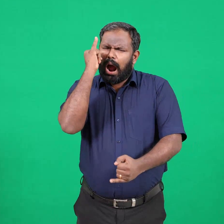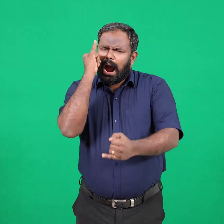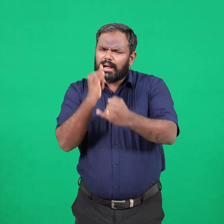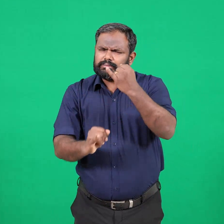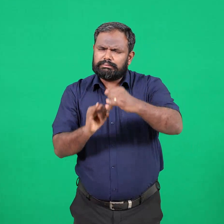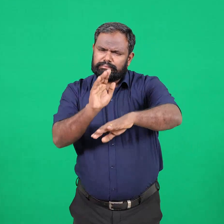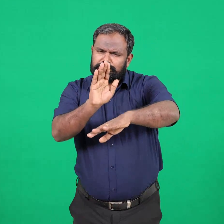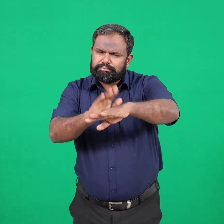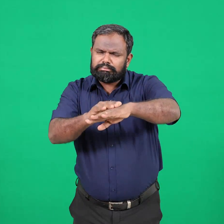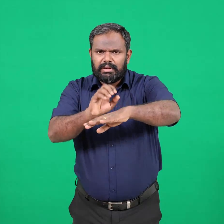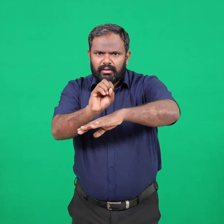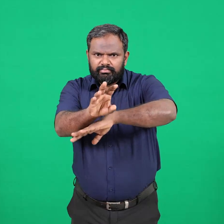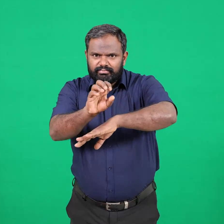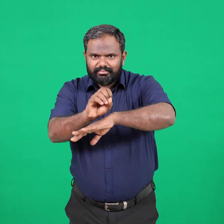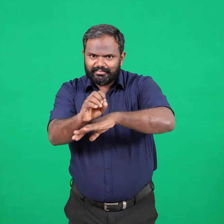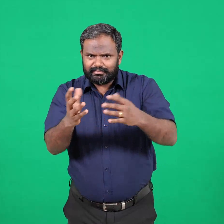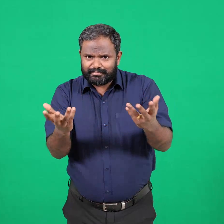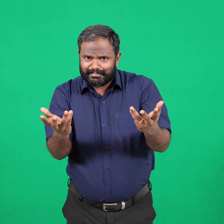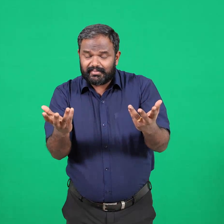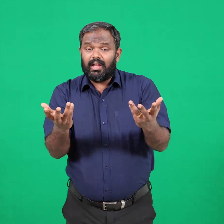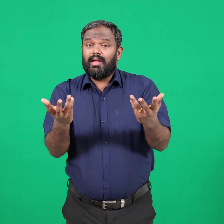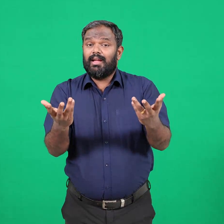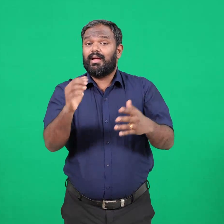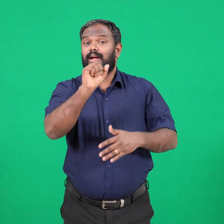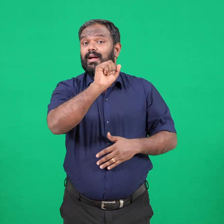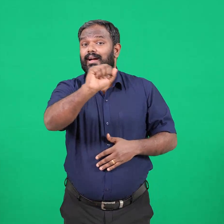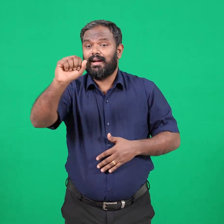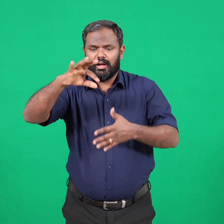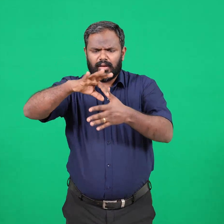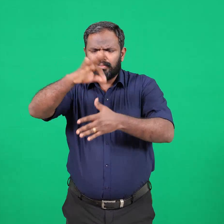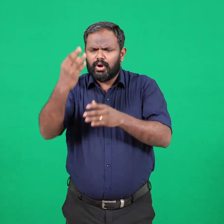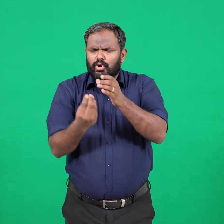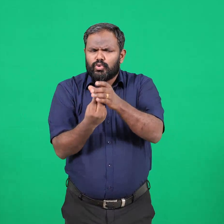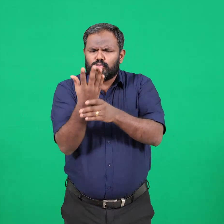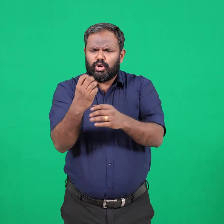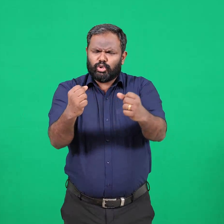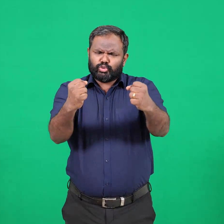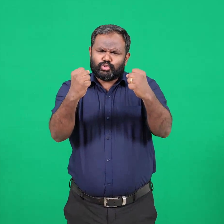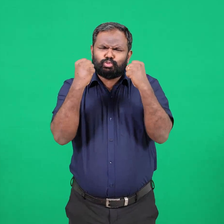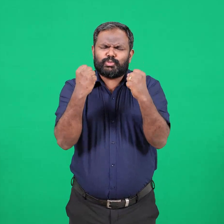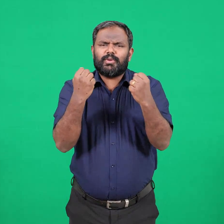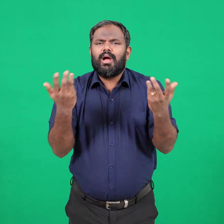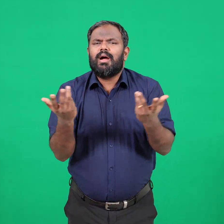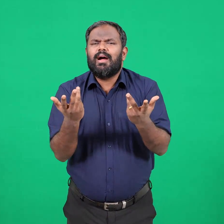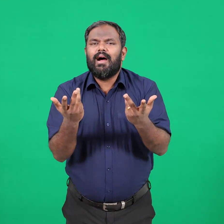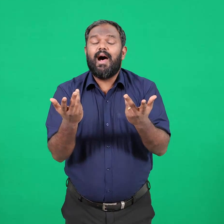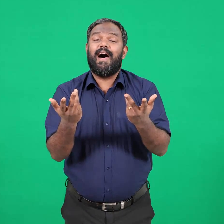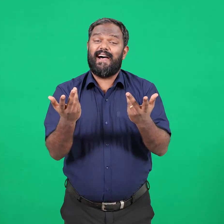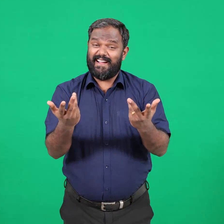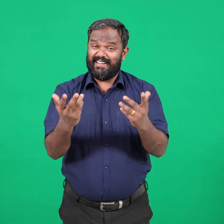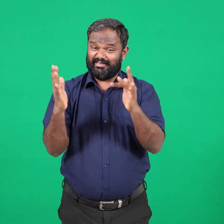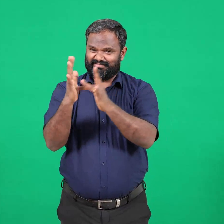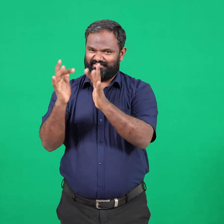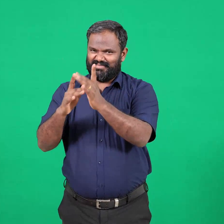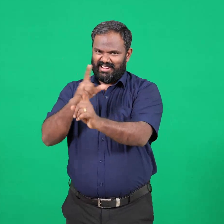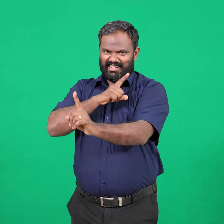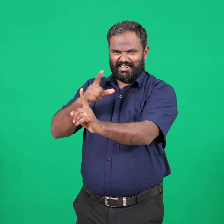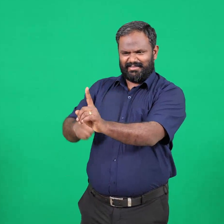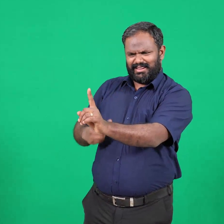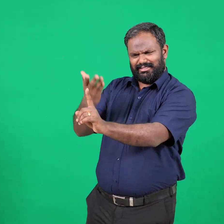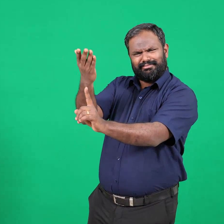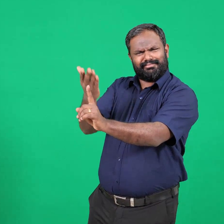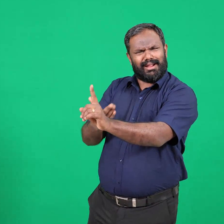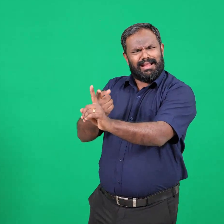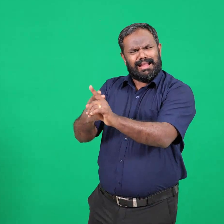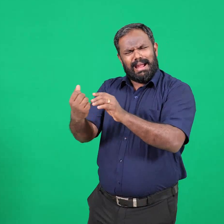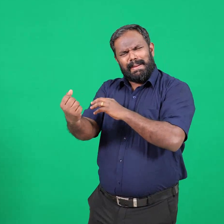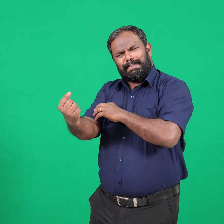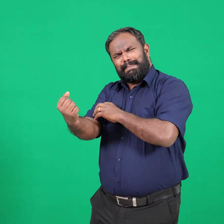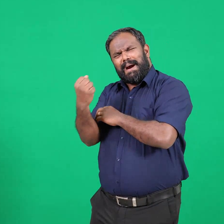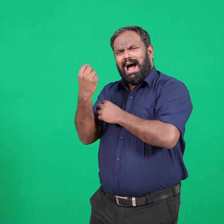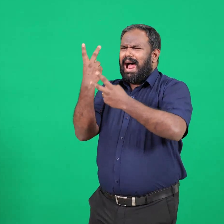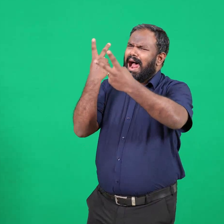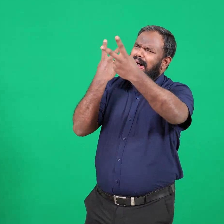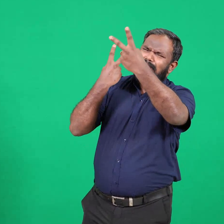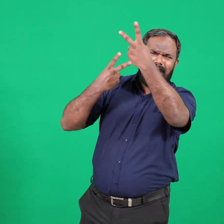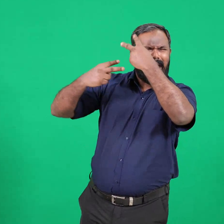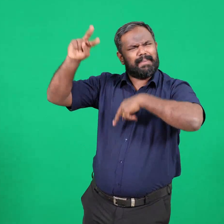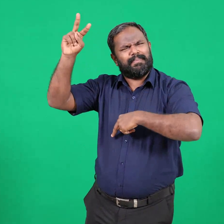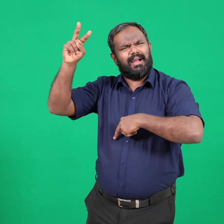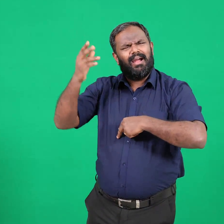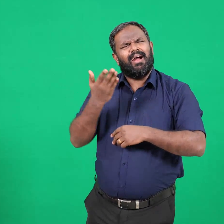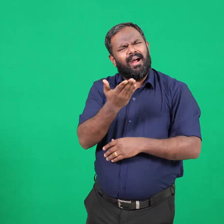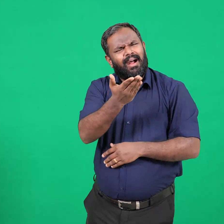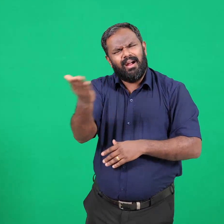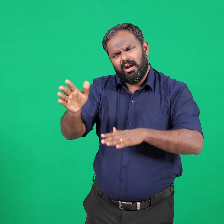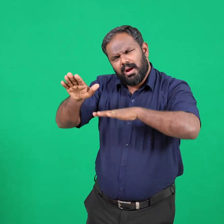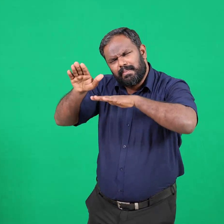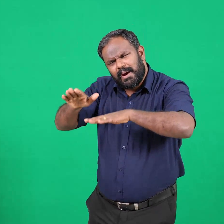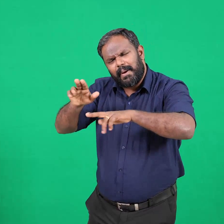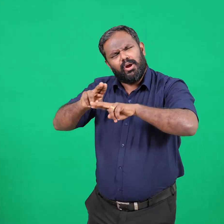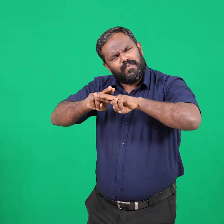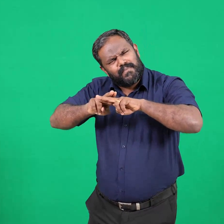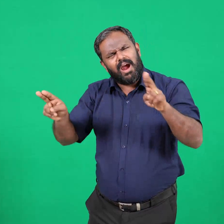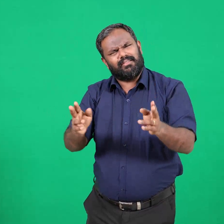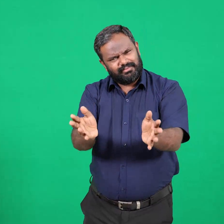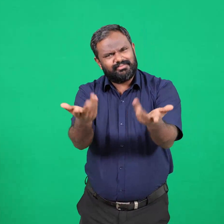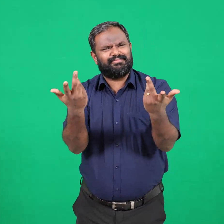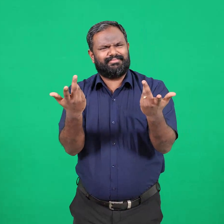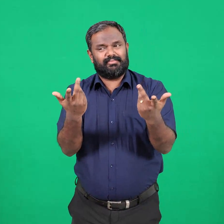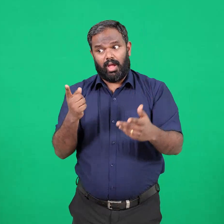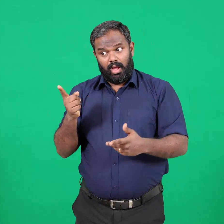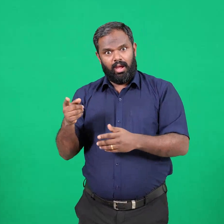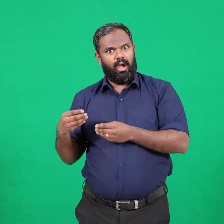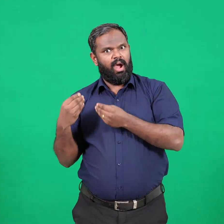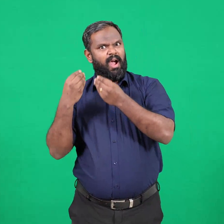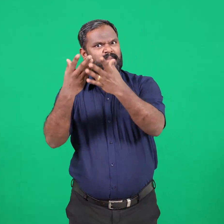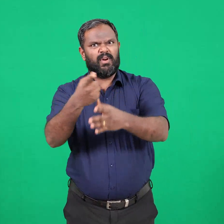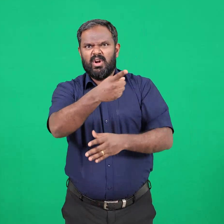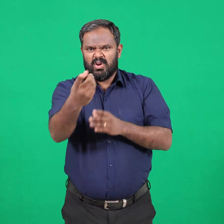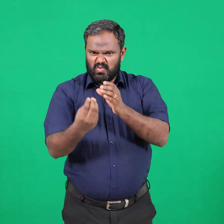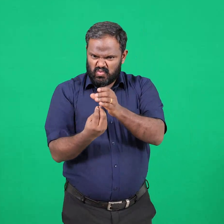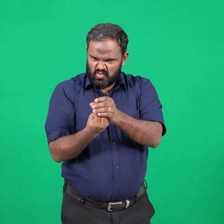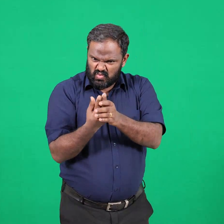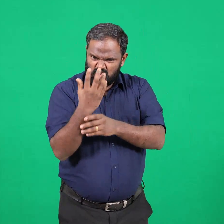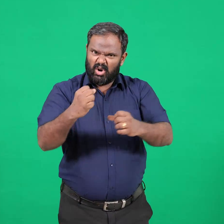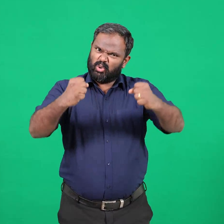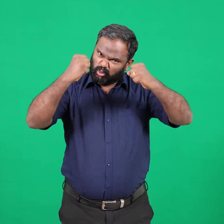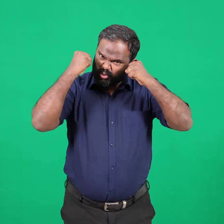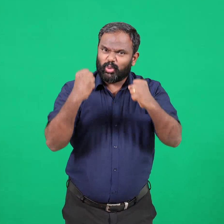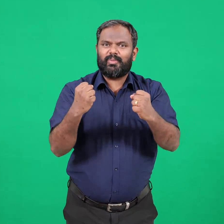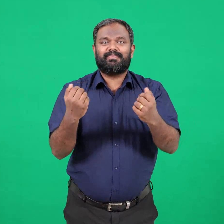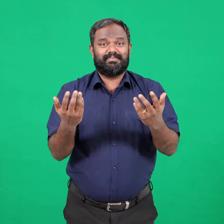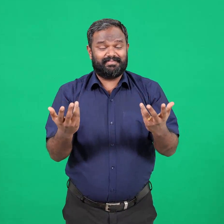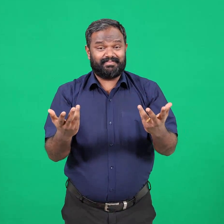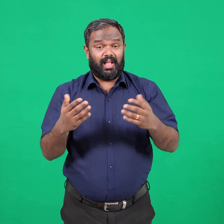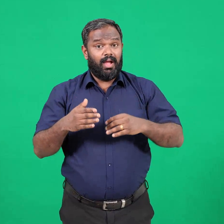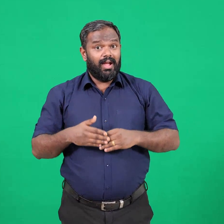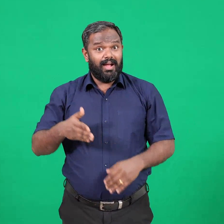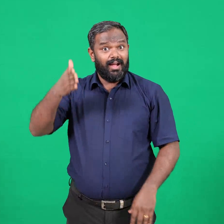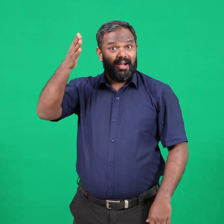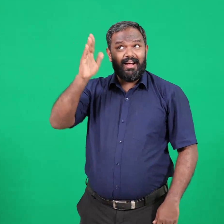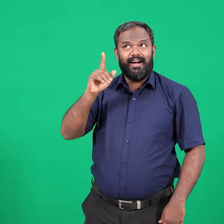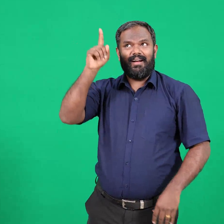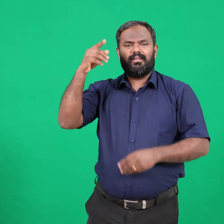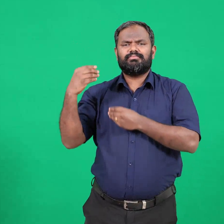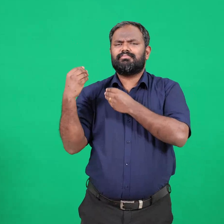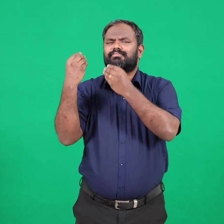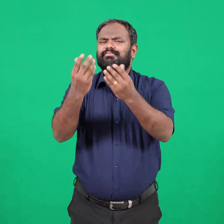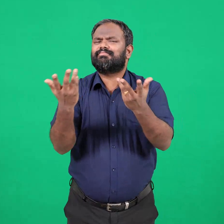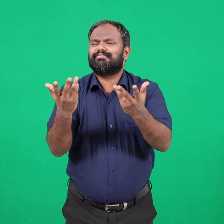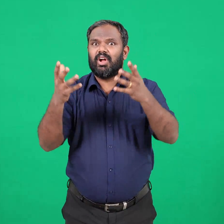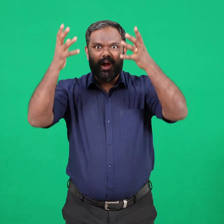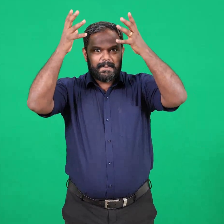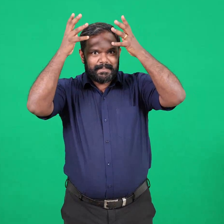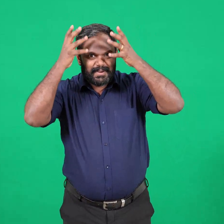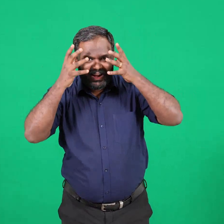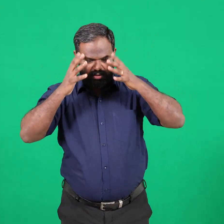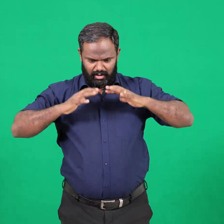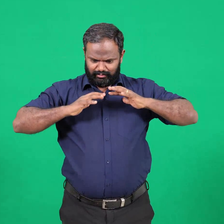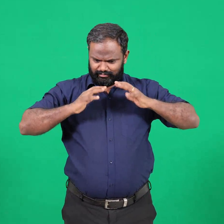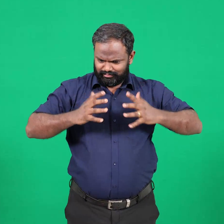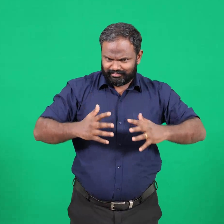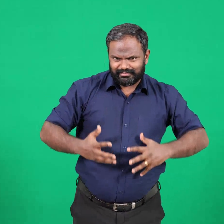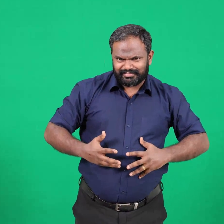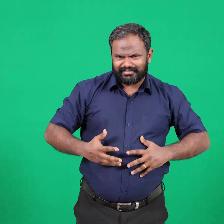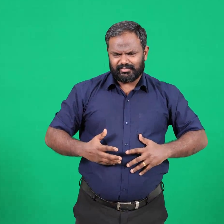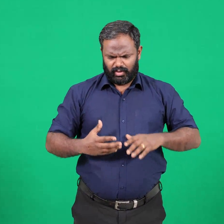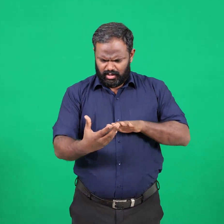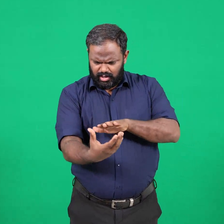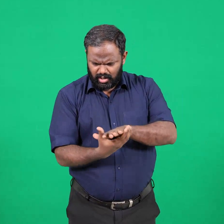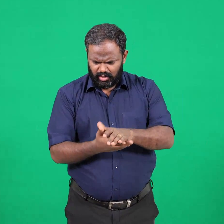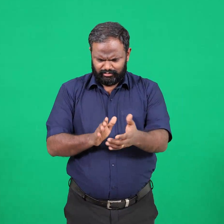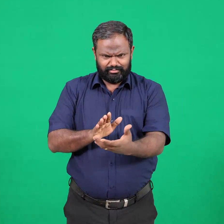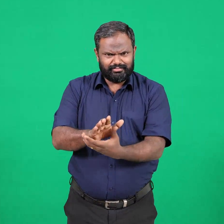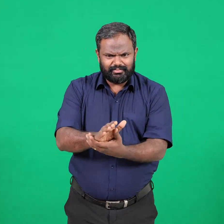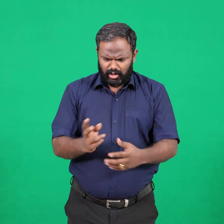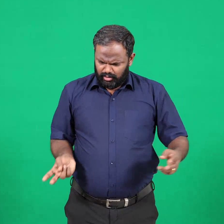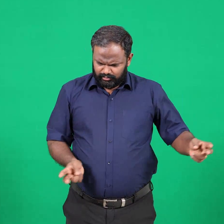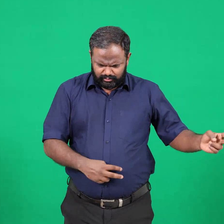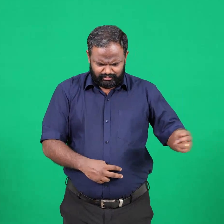Put on the full armor of God, so that you can make your stand against the devil's schemes.